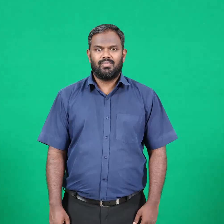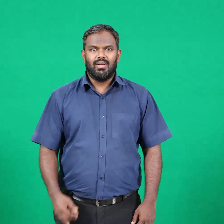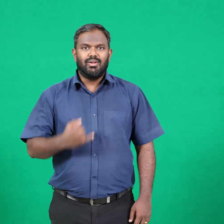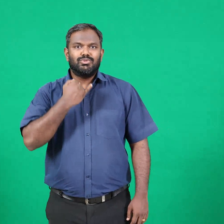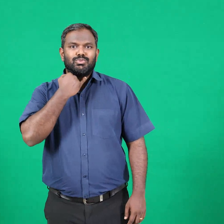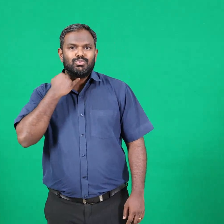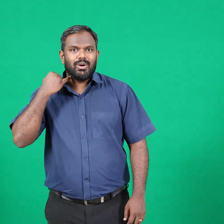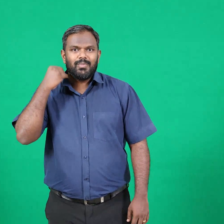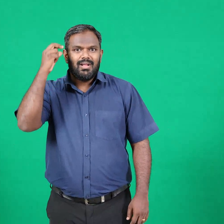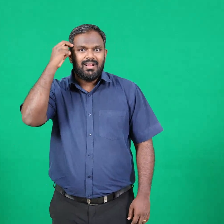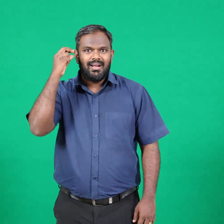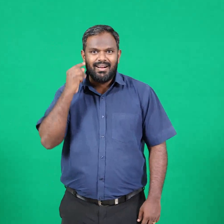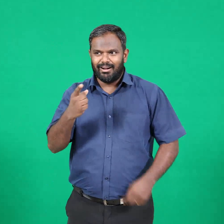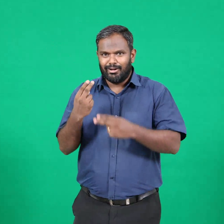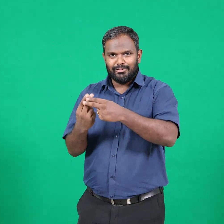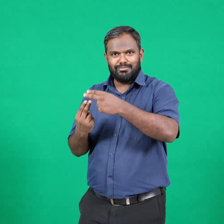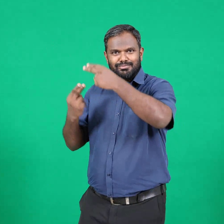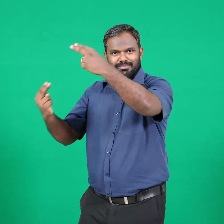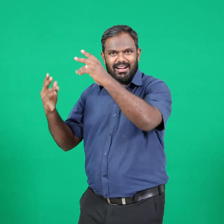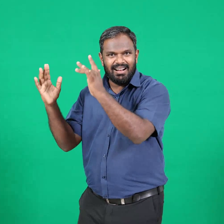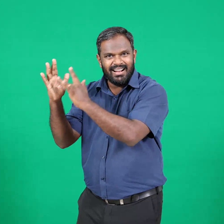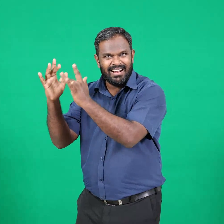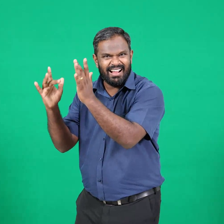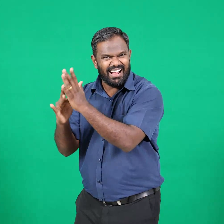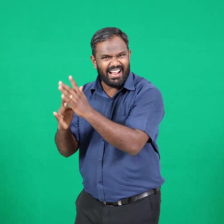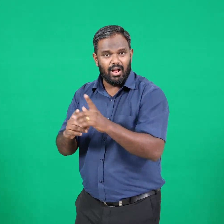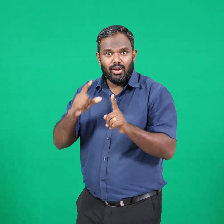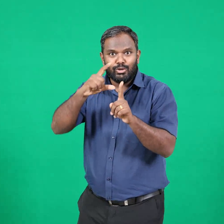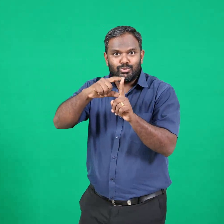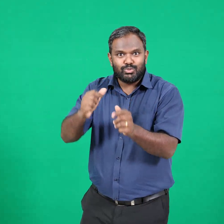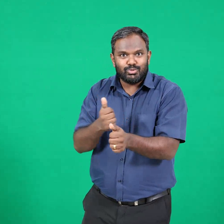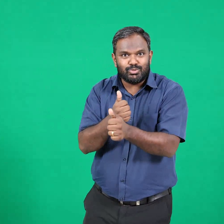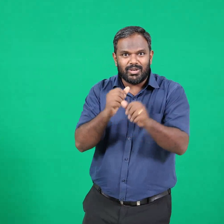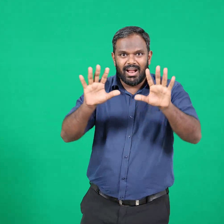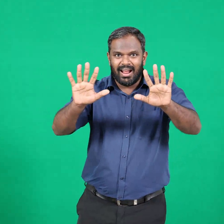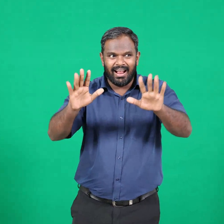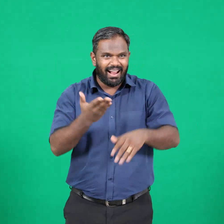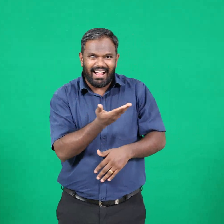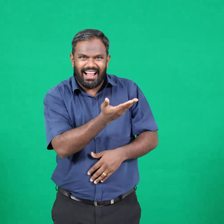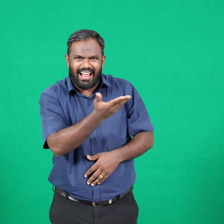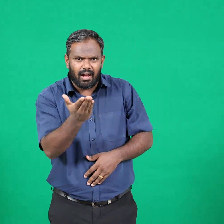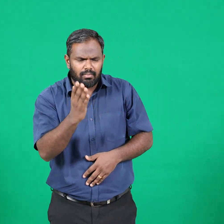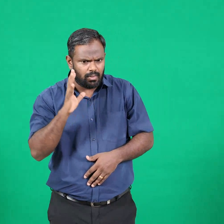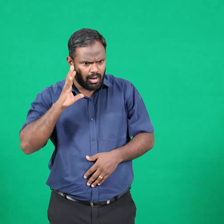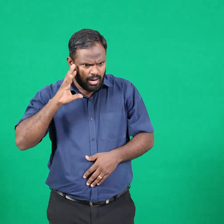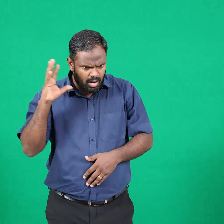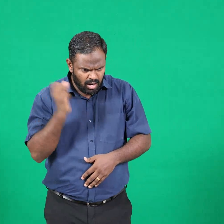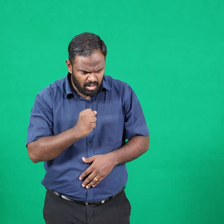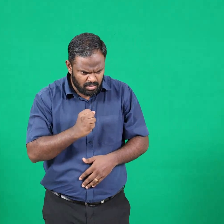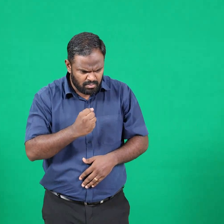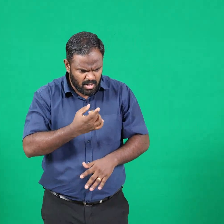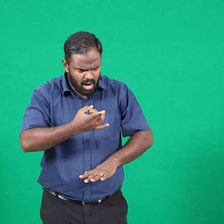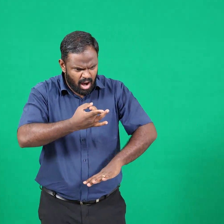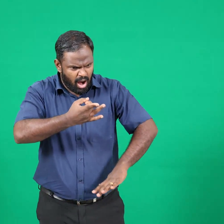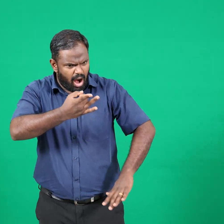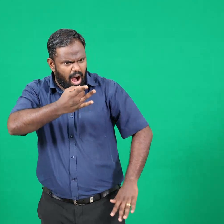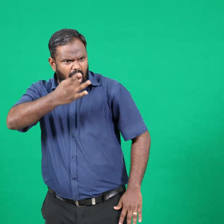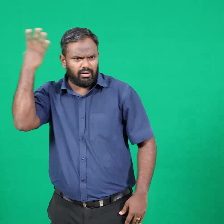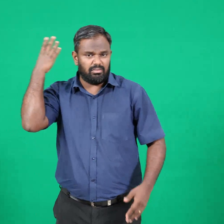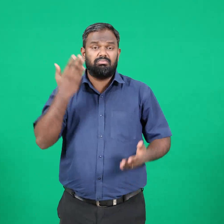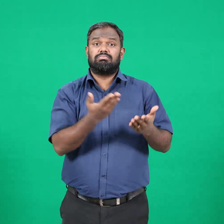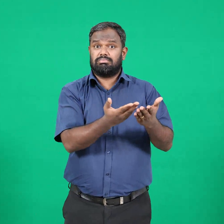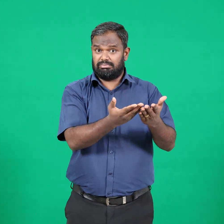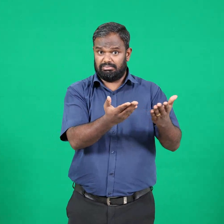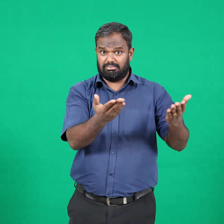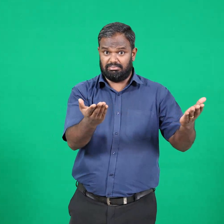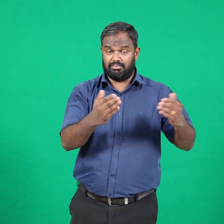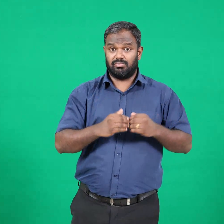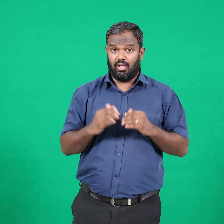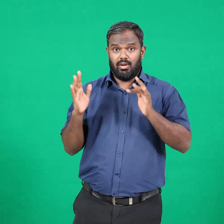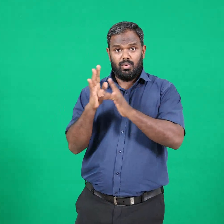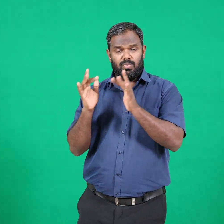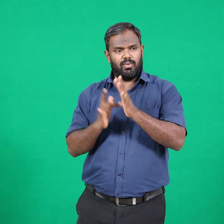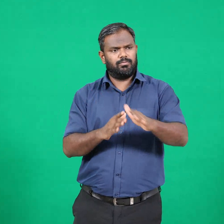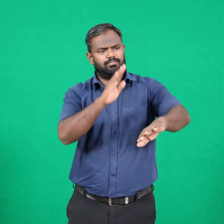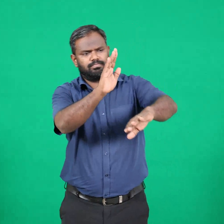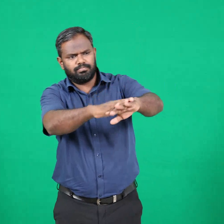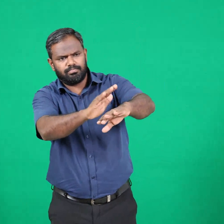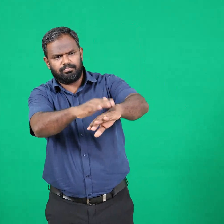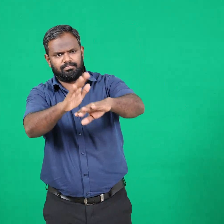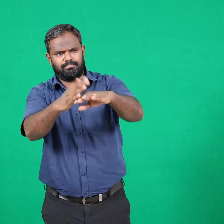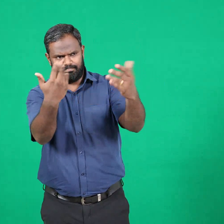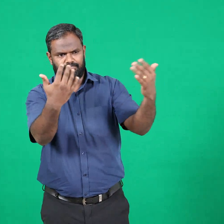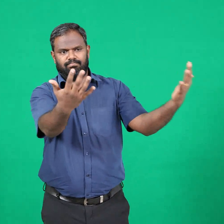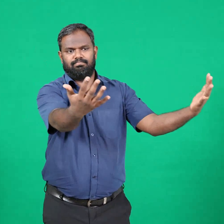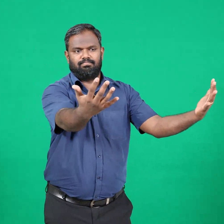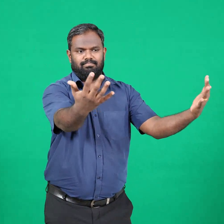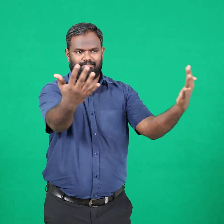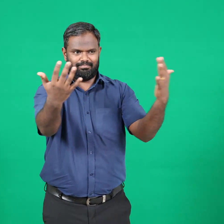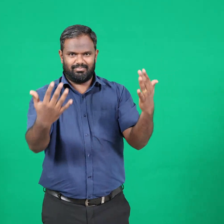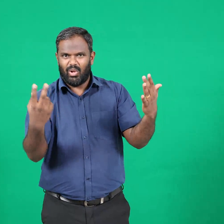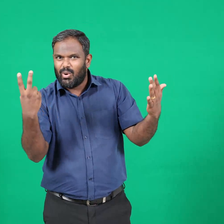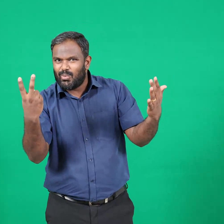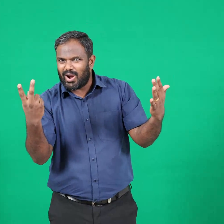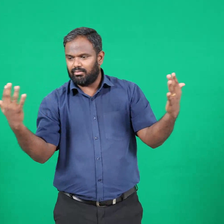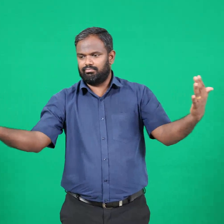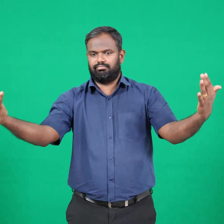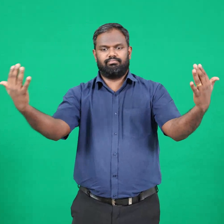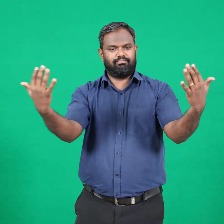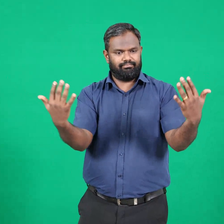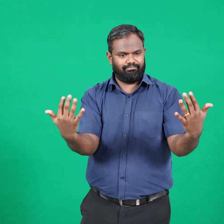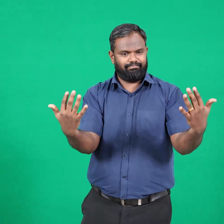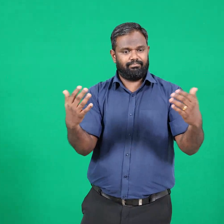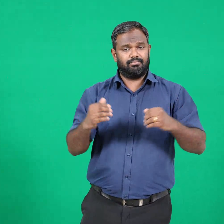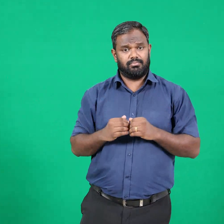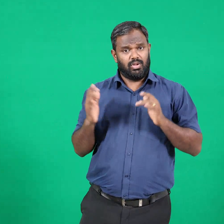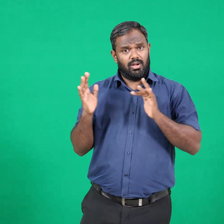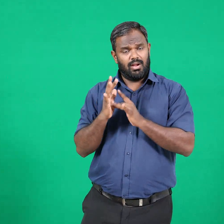When the ten heard about this, they were indignant with the two brothers.